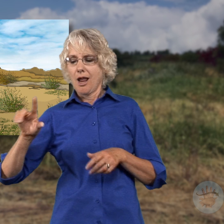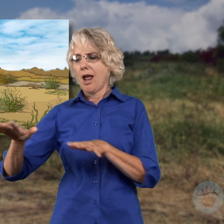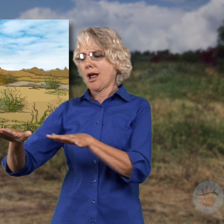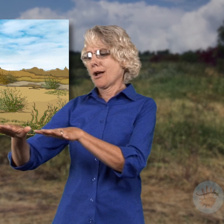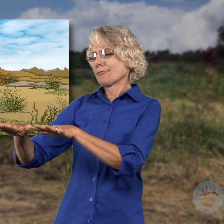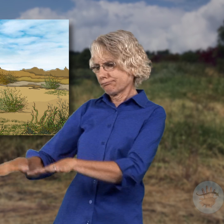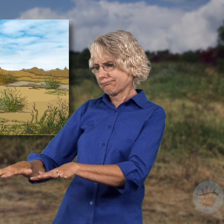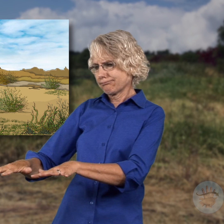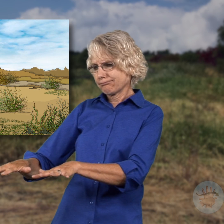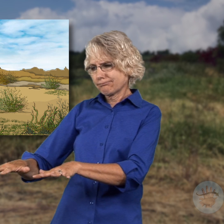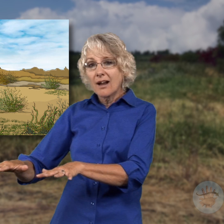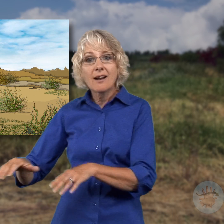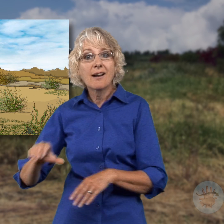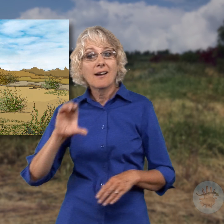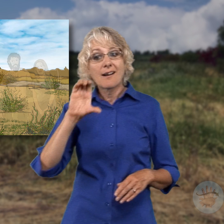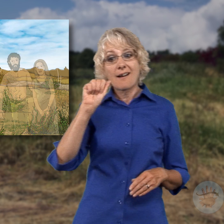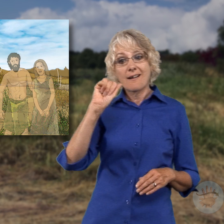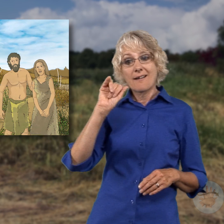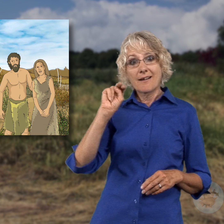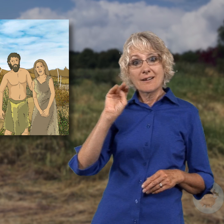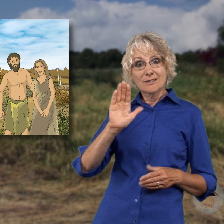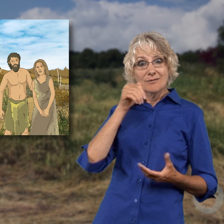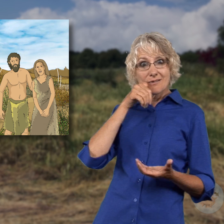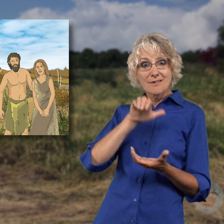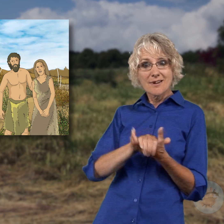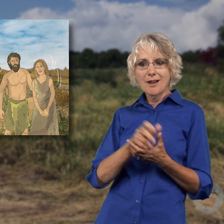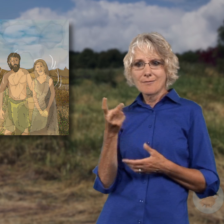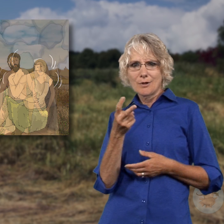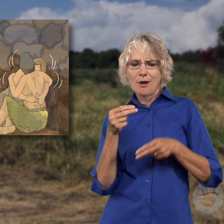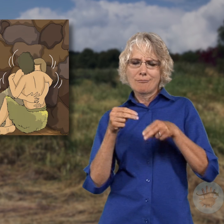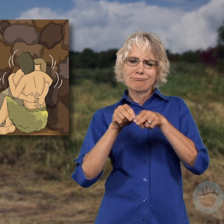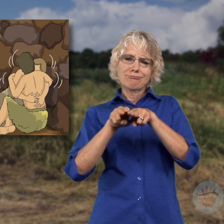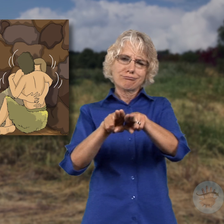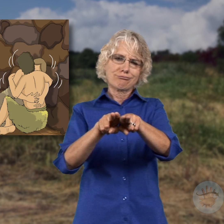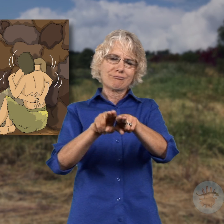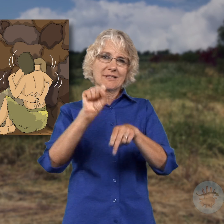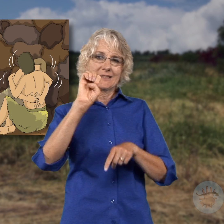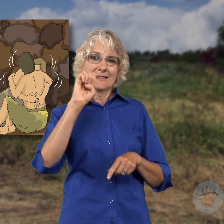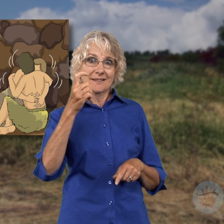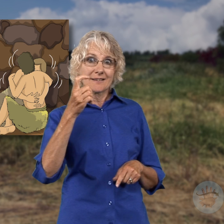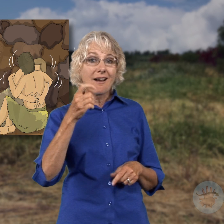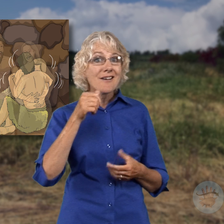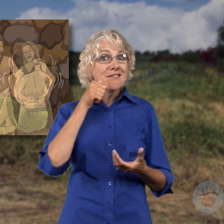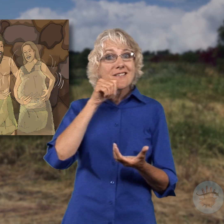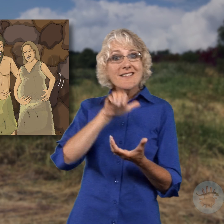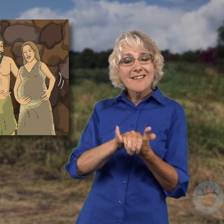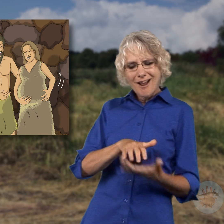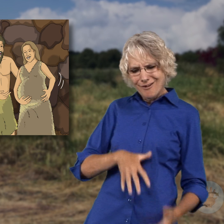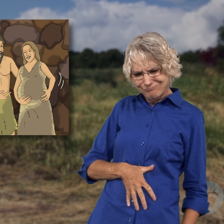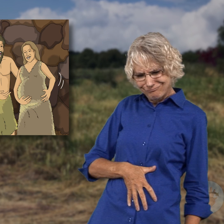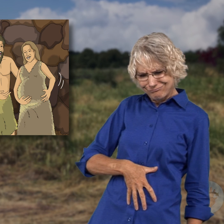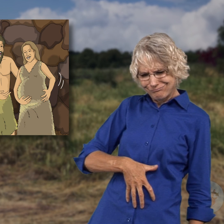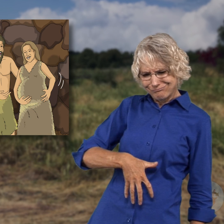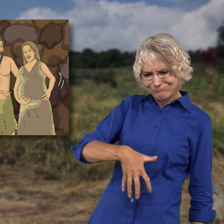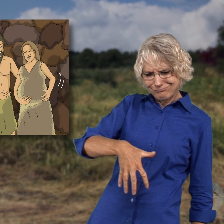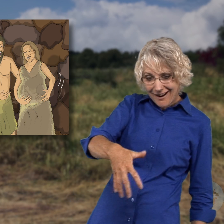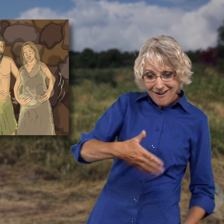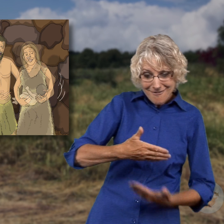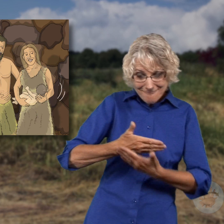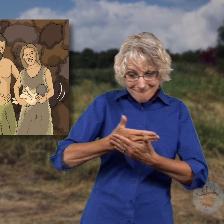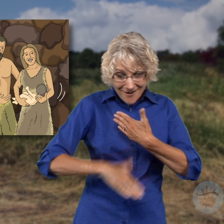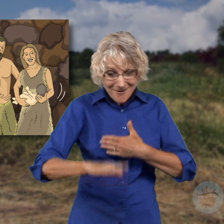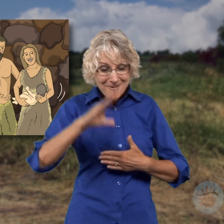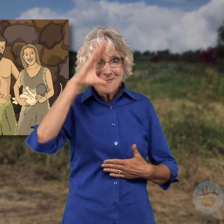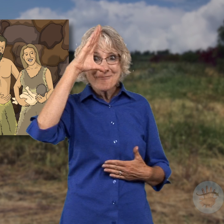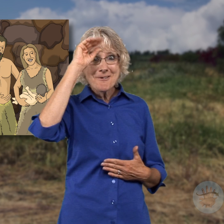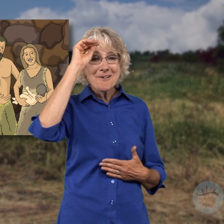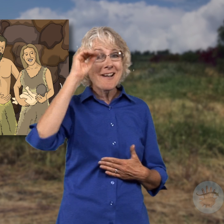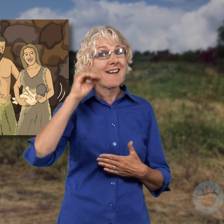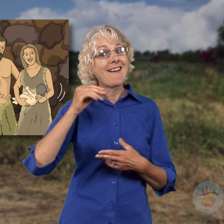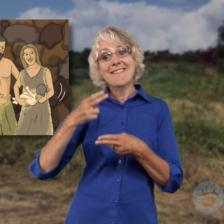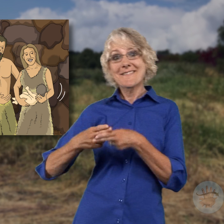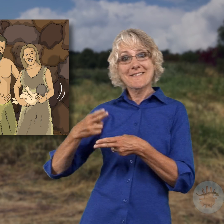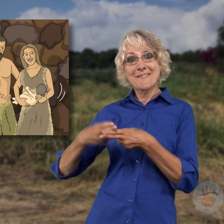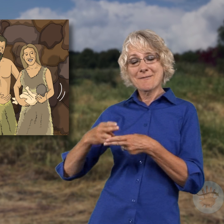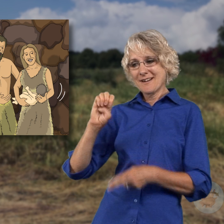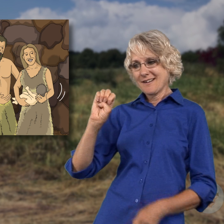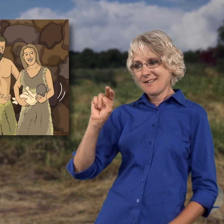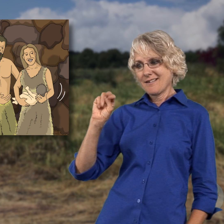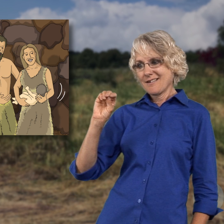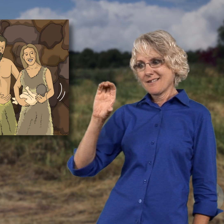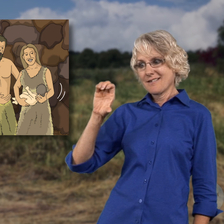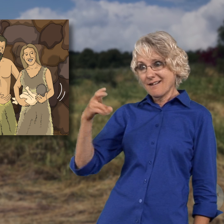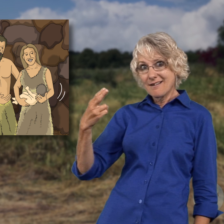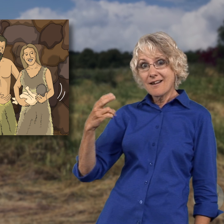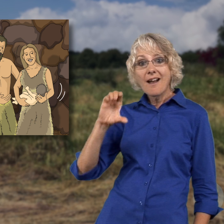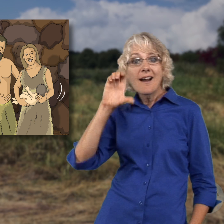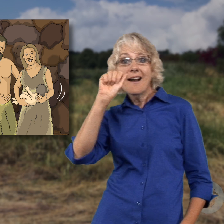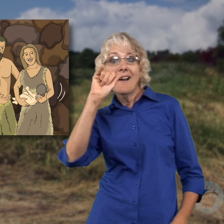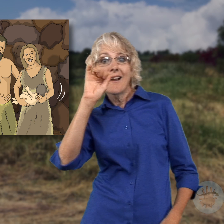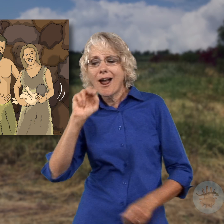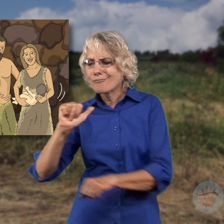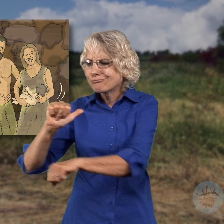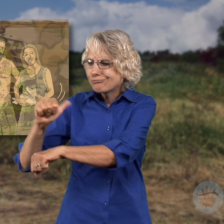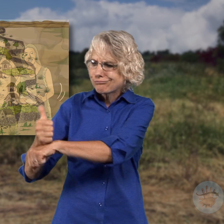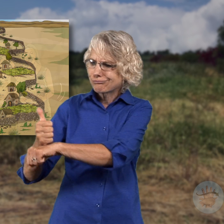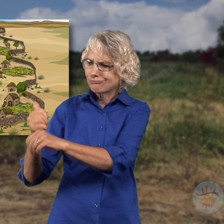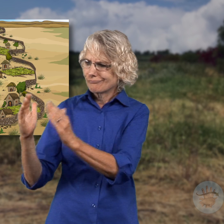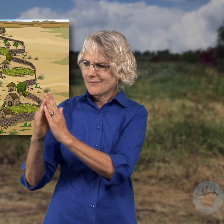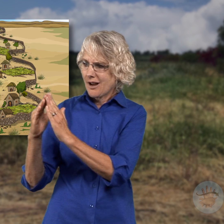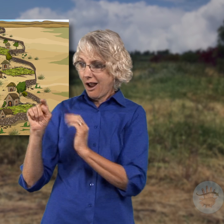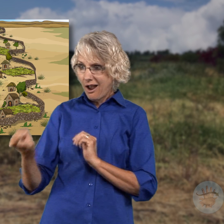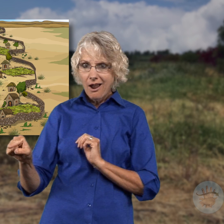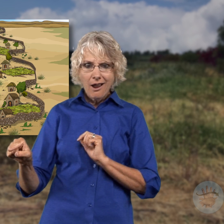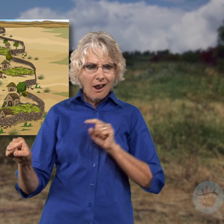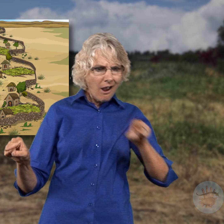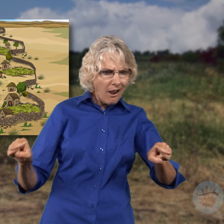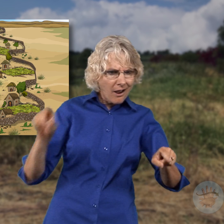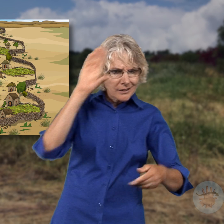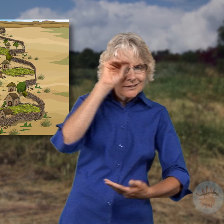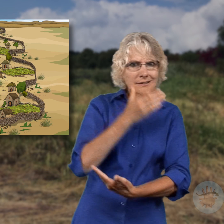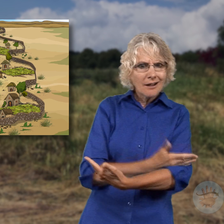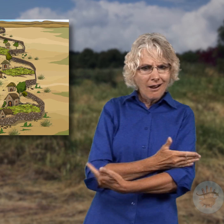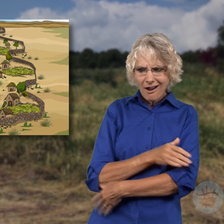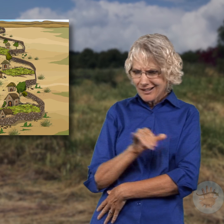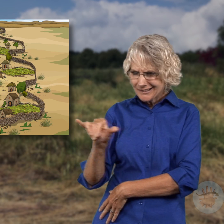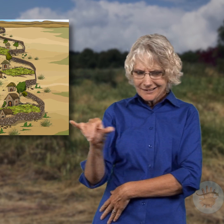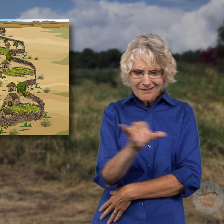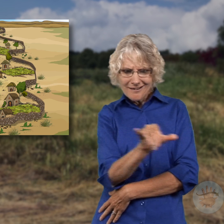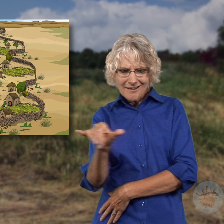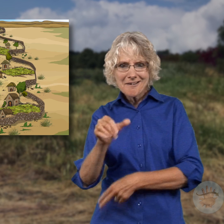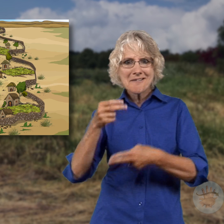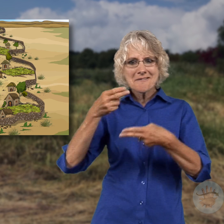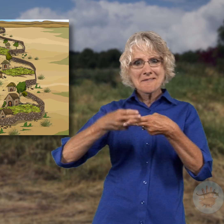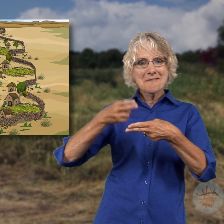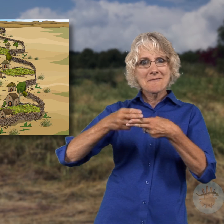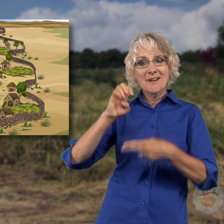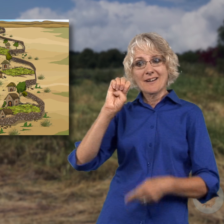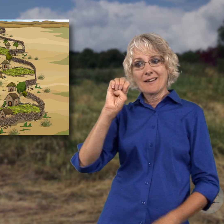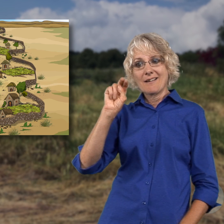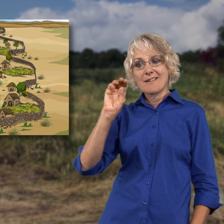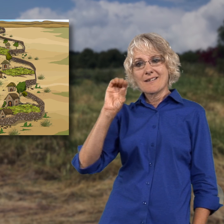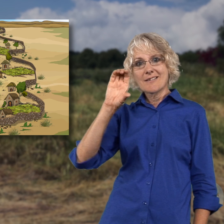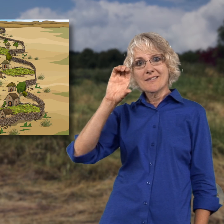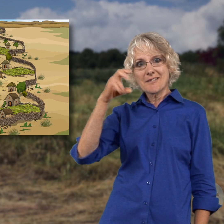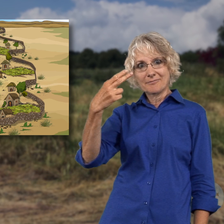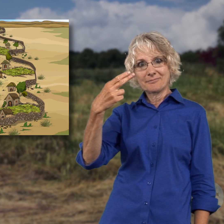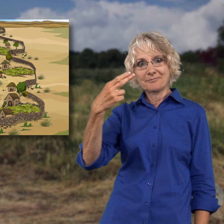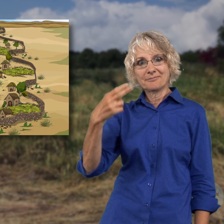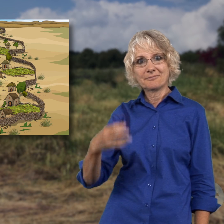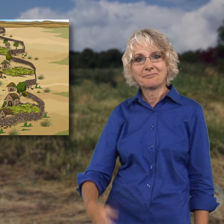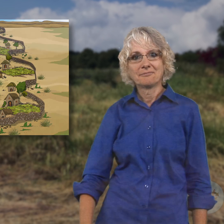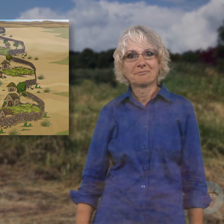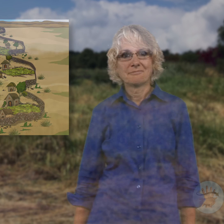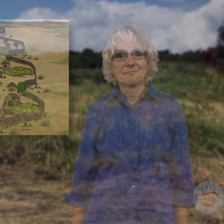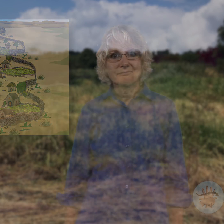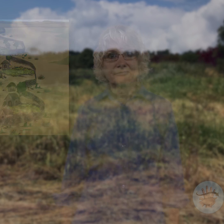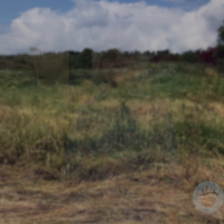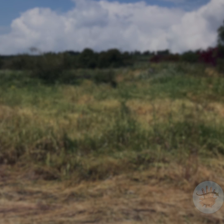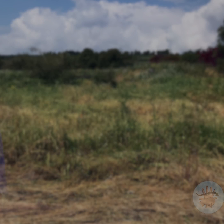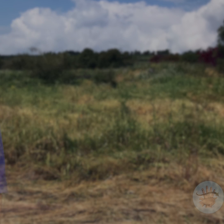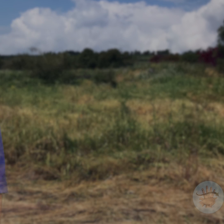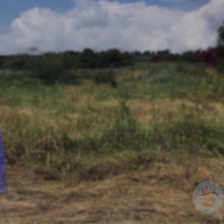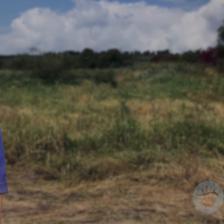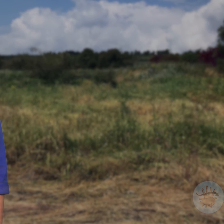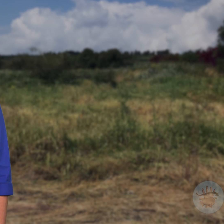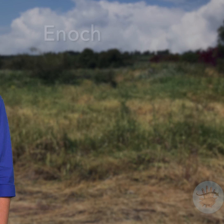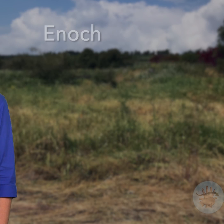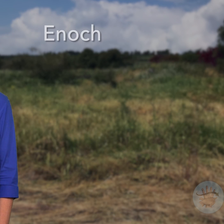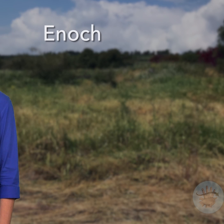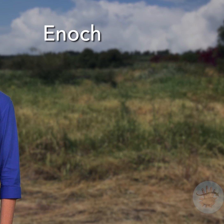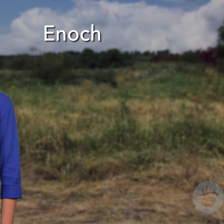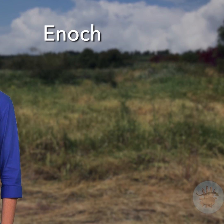And Cain had relations with his wife, and she conceived and gave birth to Enoch. Then Cain built a city and named it after his son Enoch.